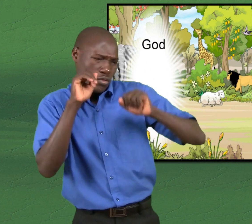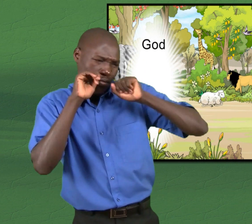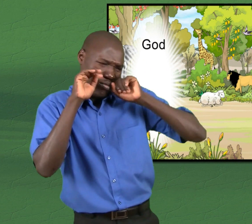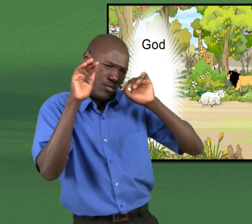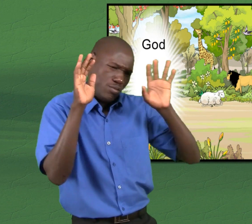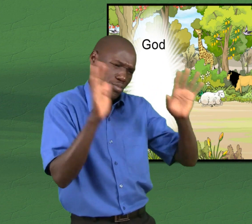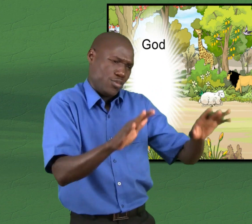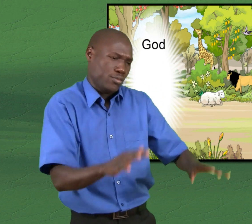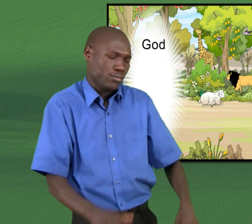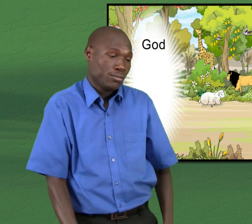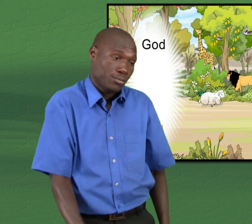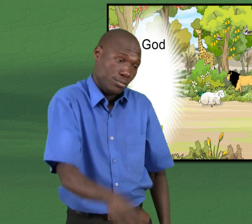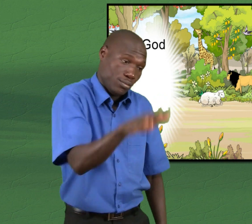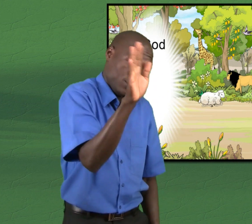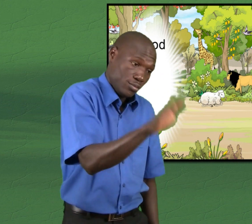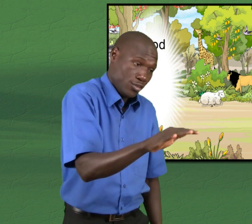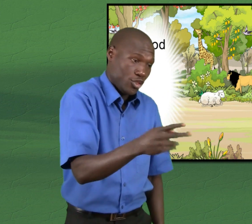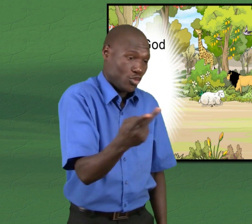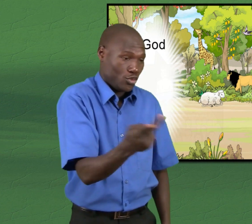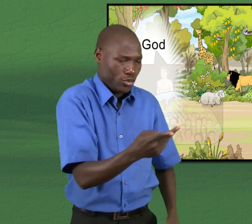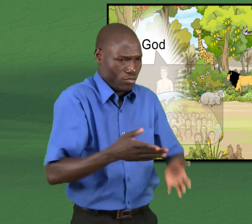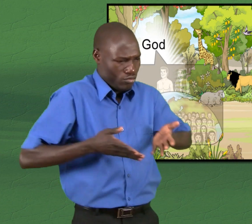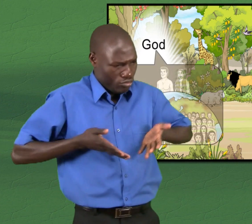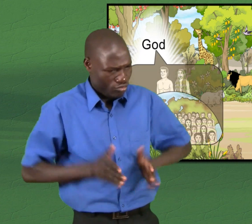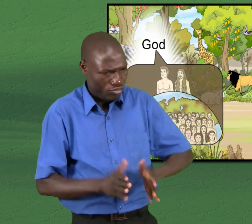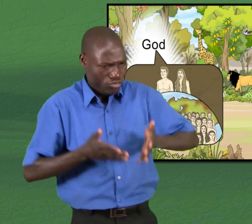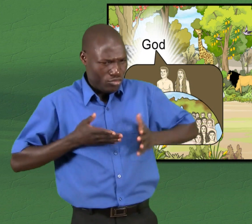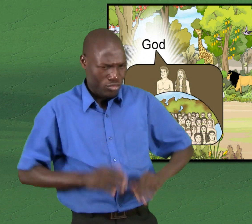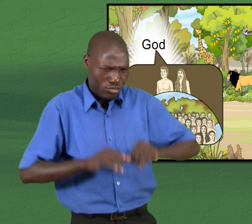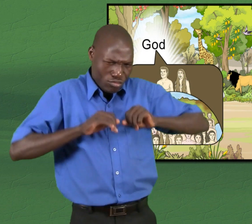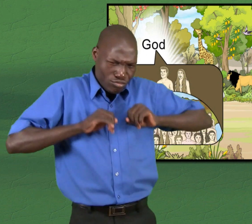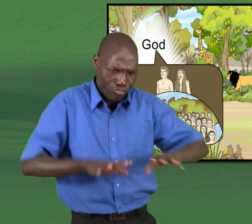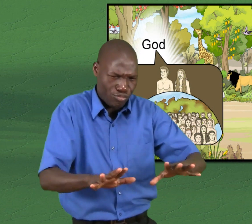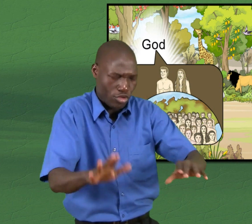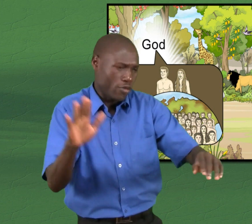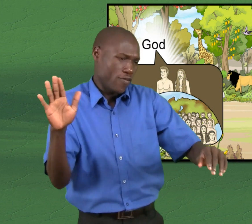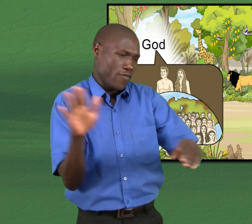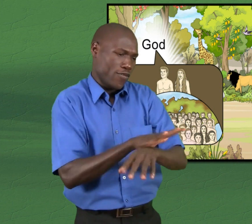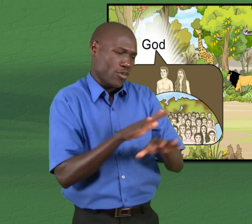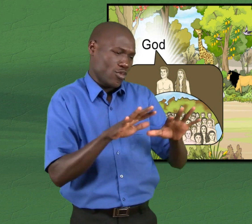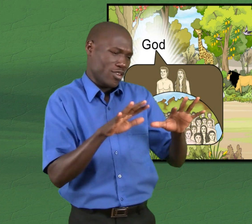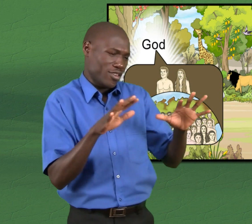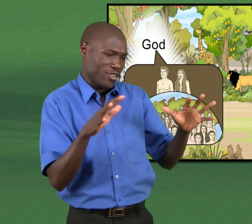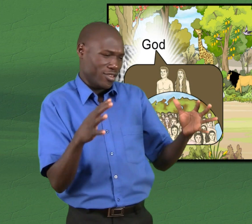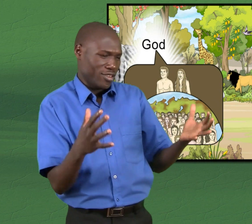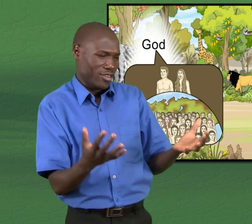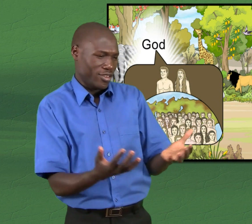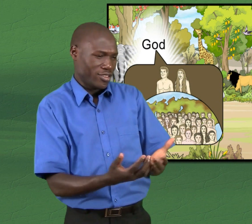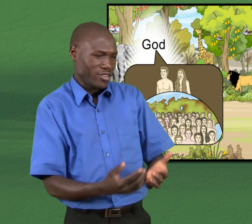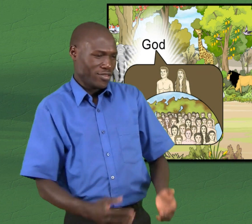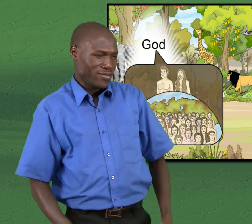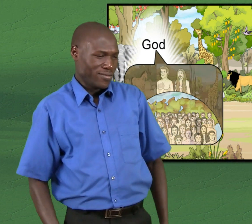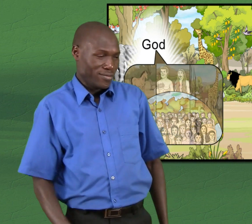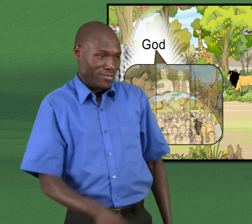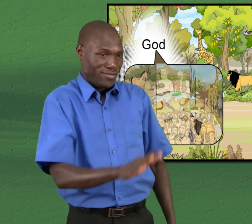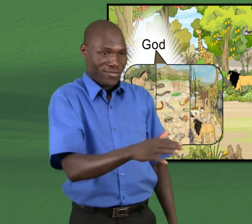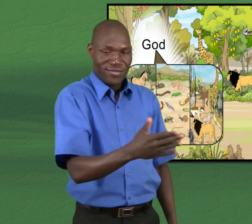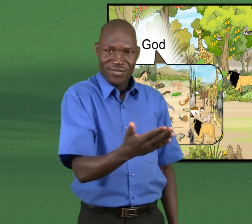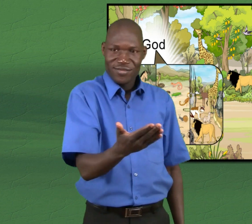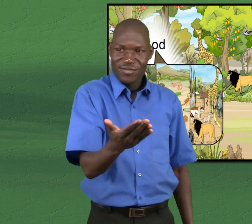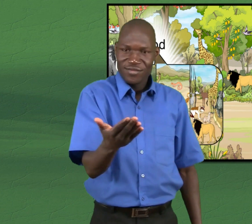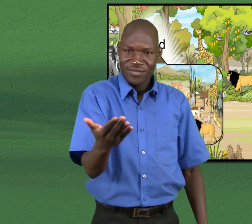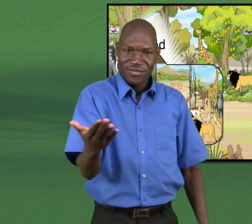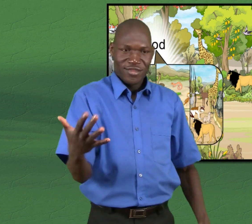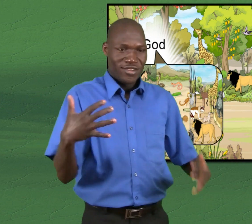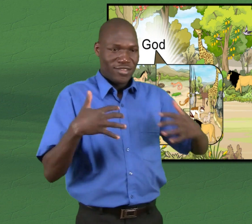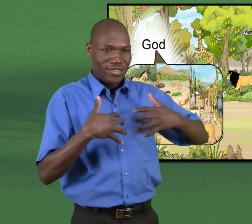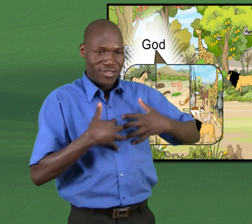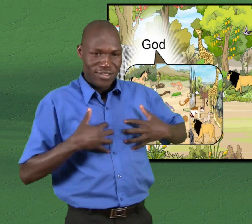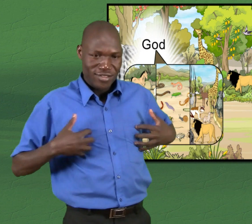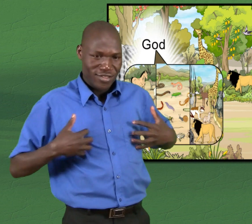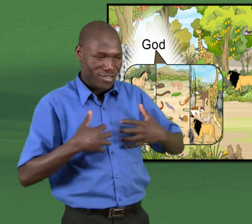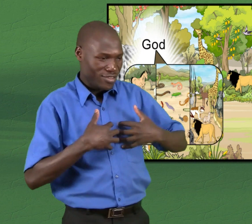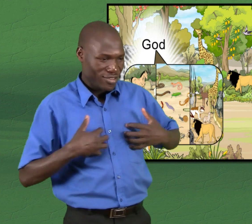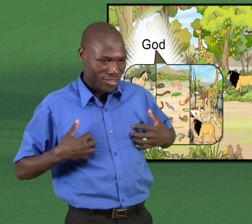God blessed them and said to them, “Be fruitful and multiply, and fill the earth and subdue it;